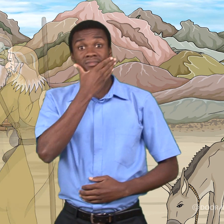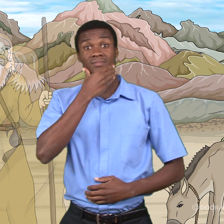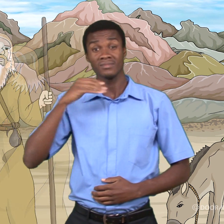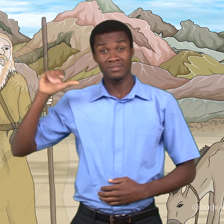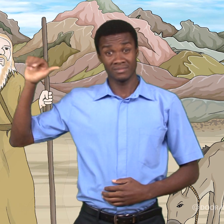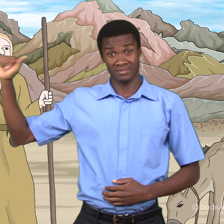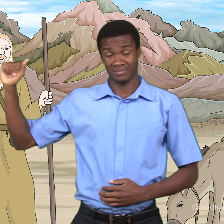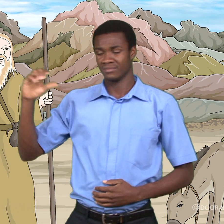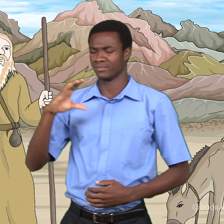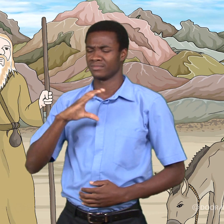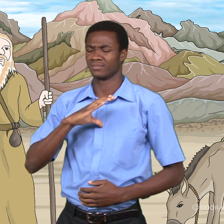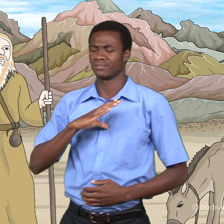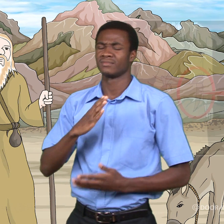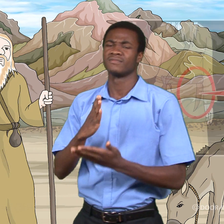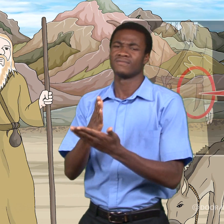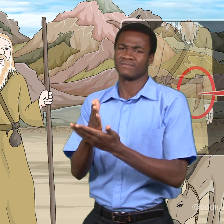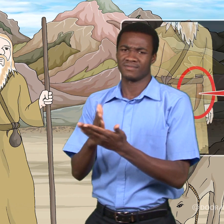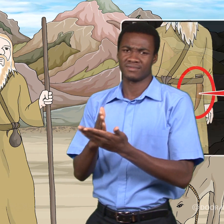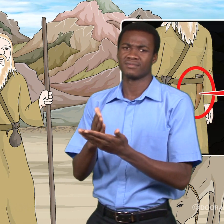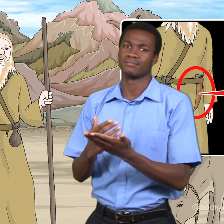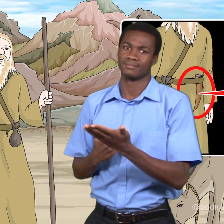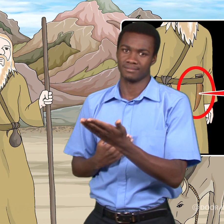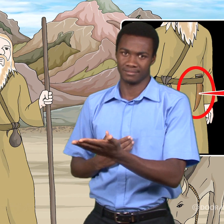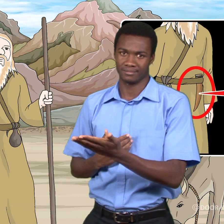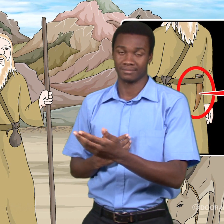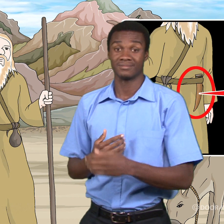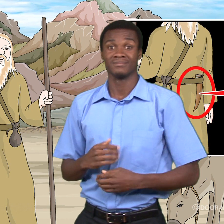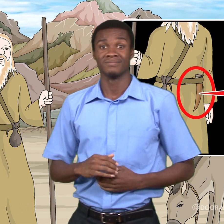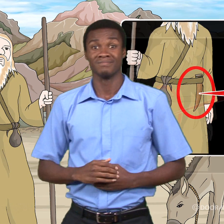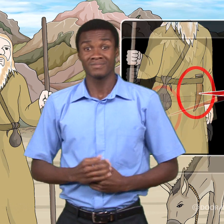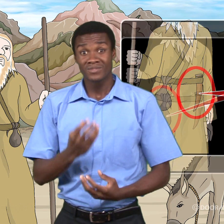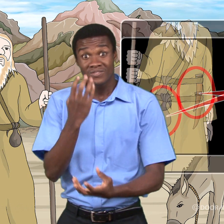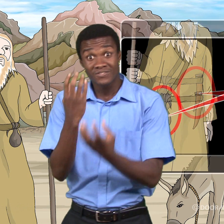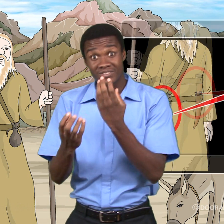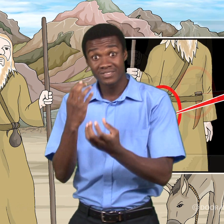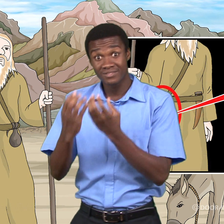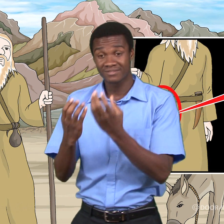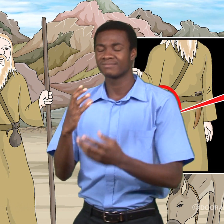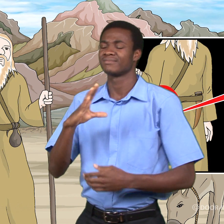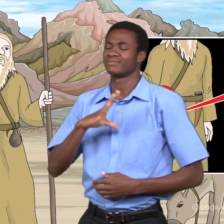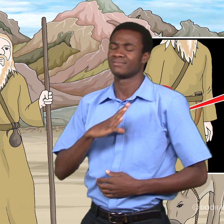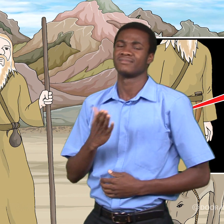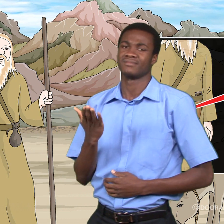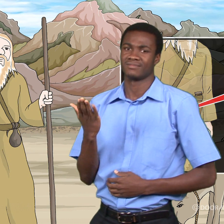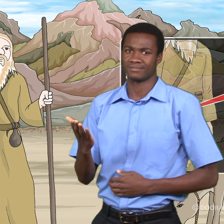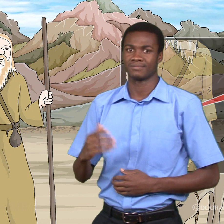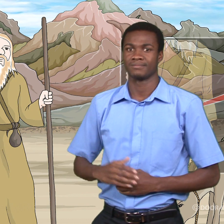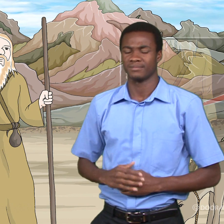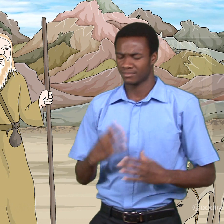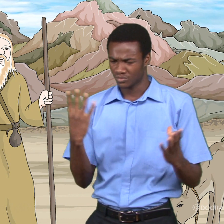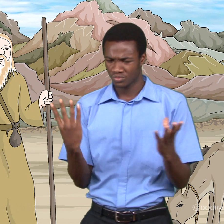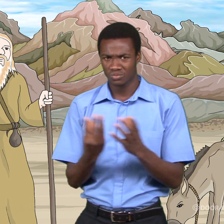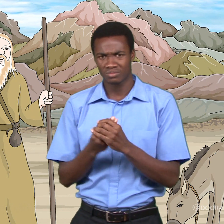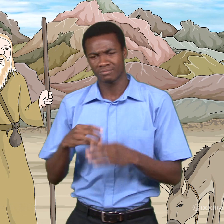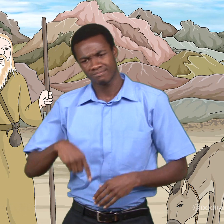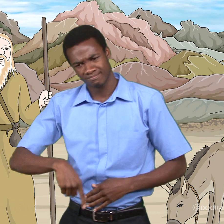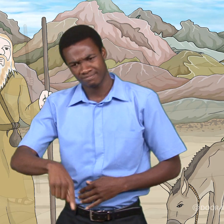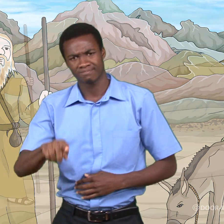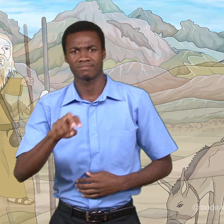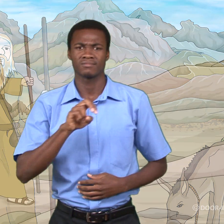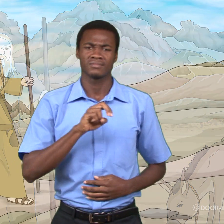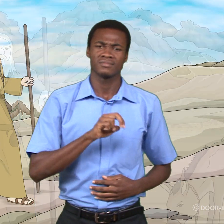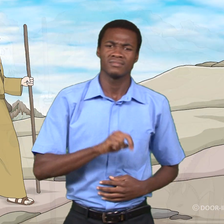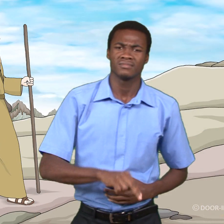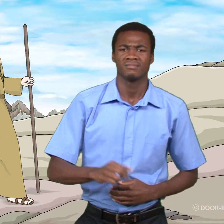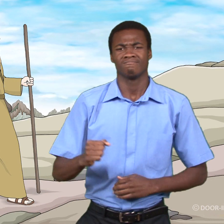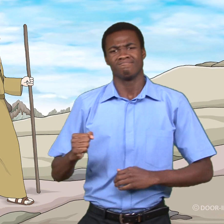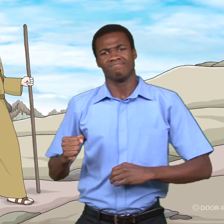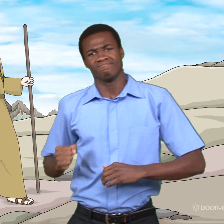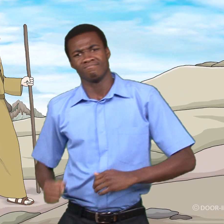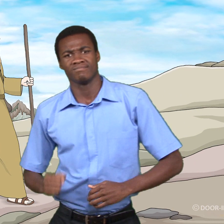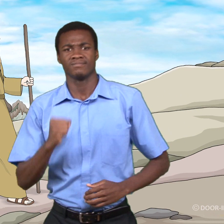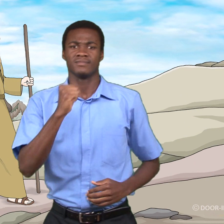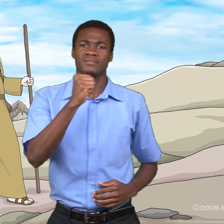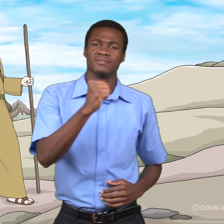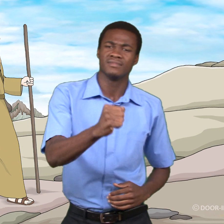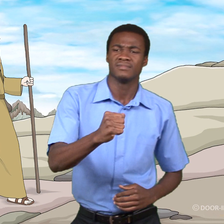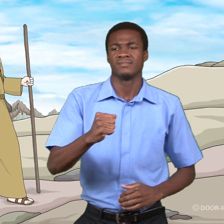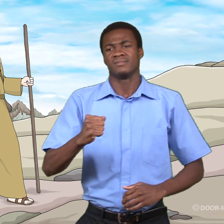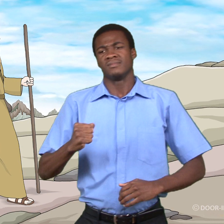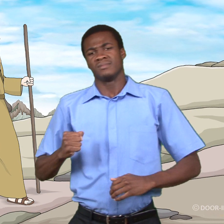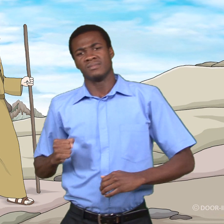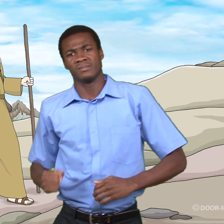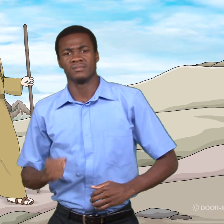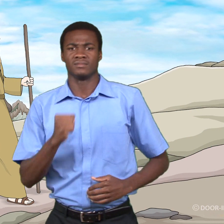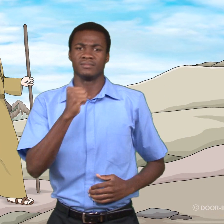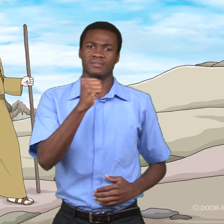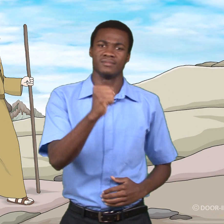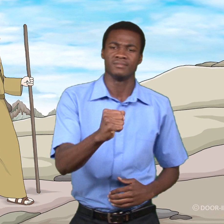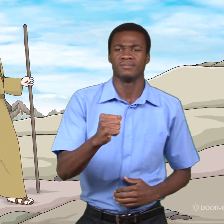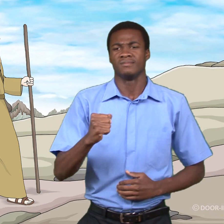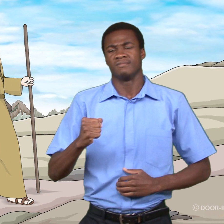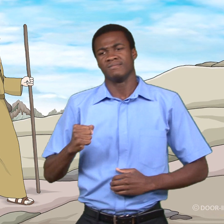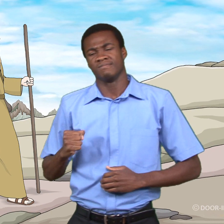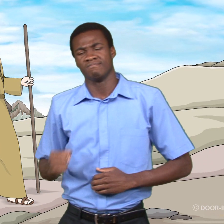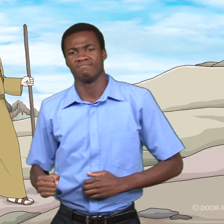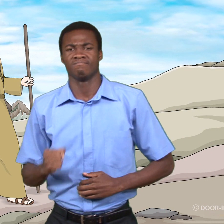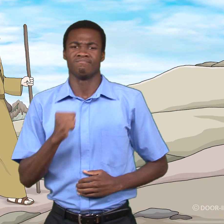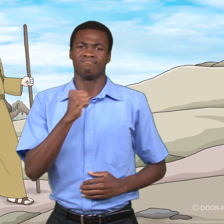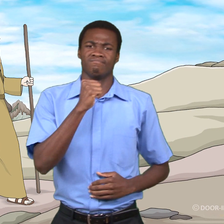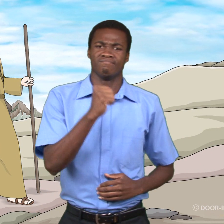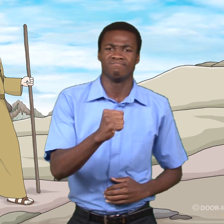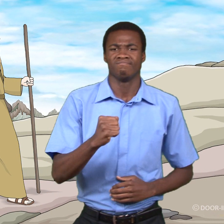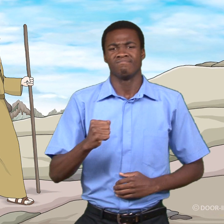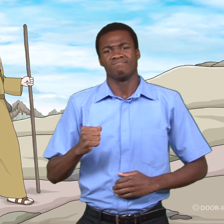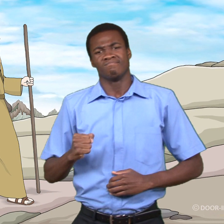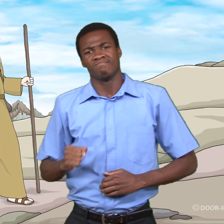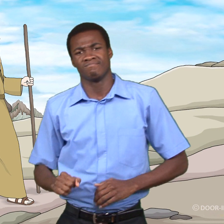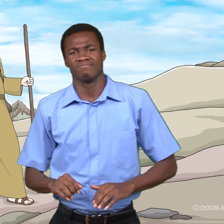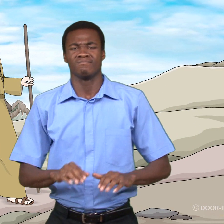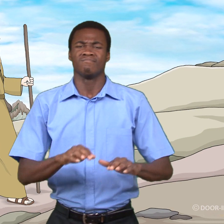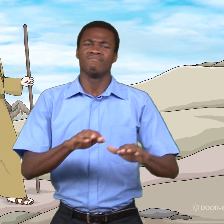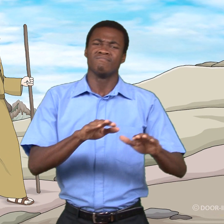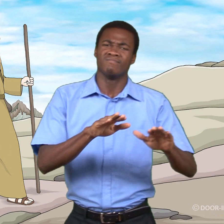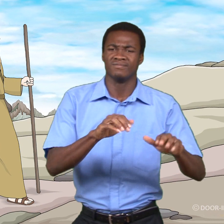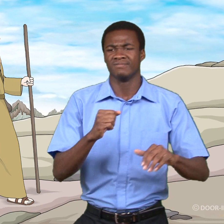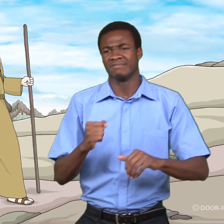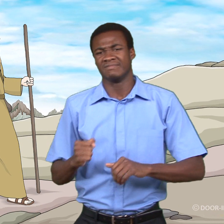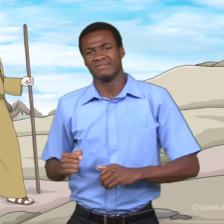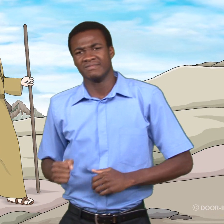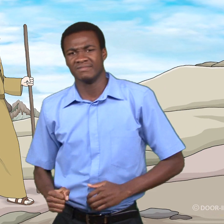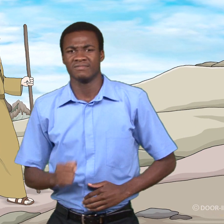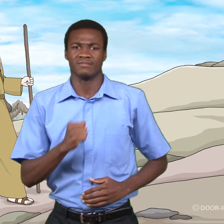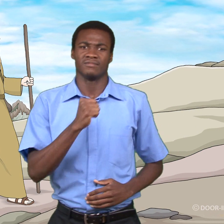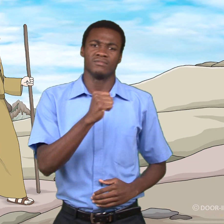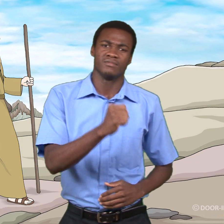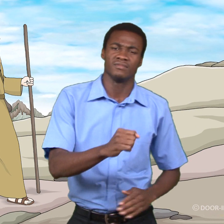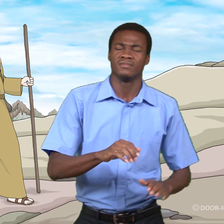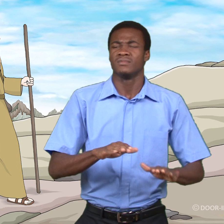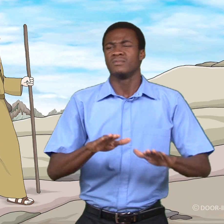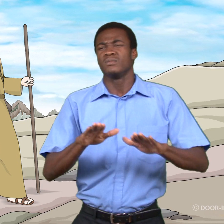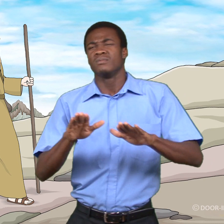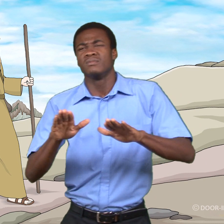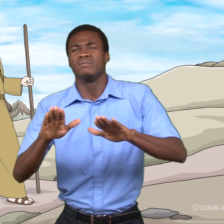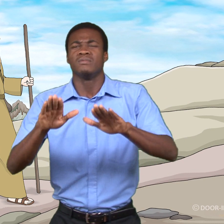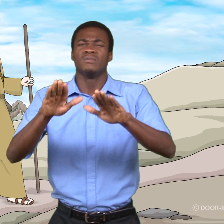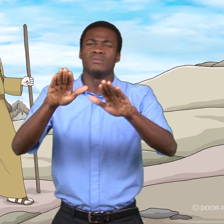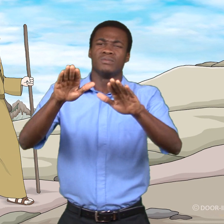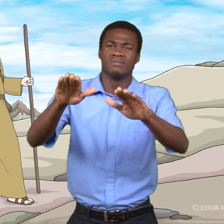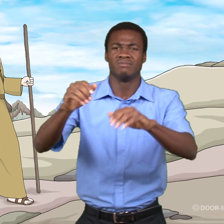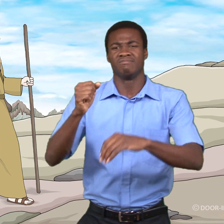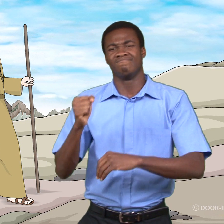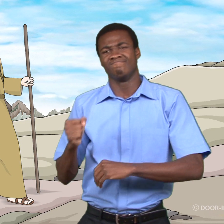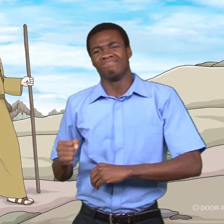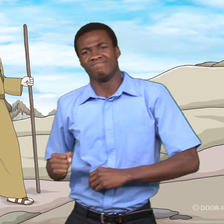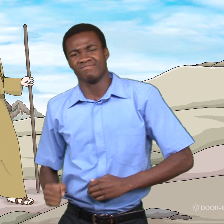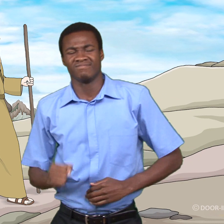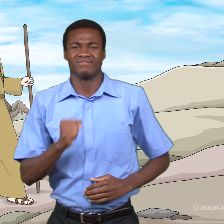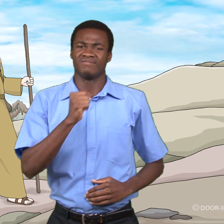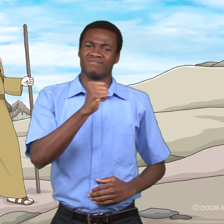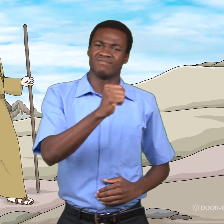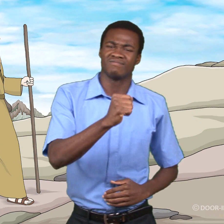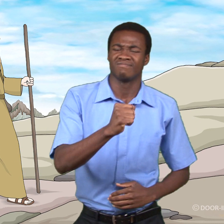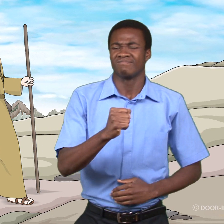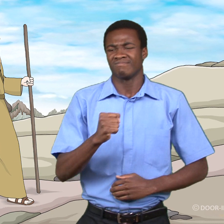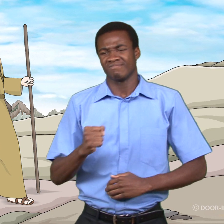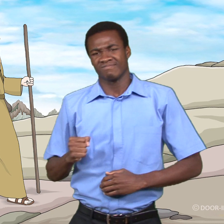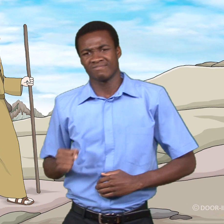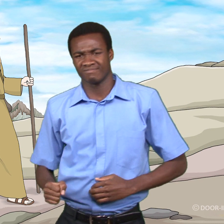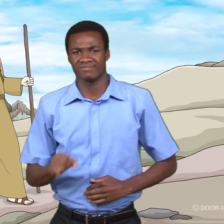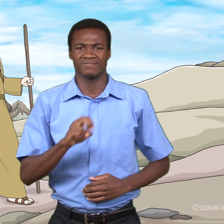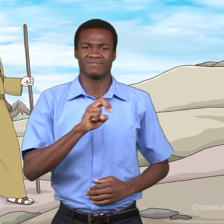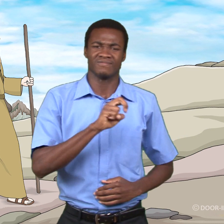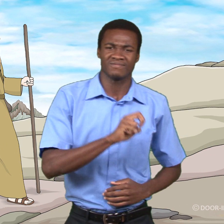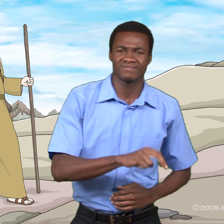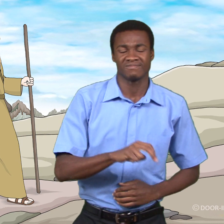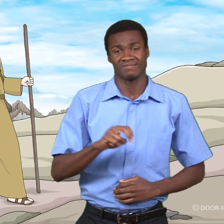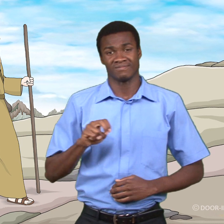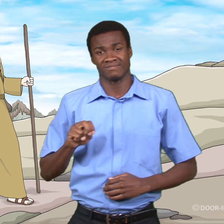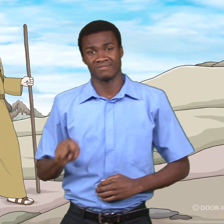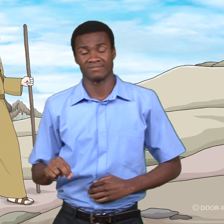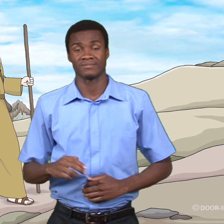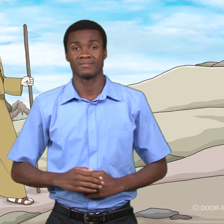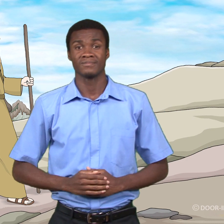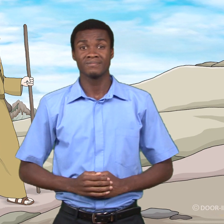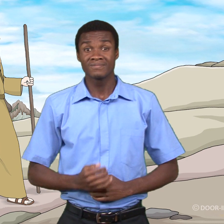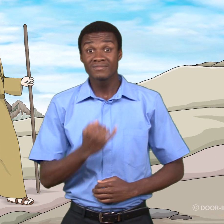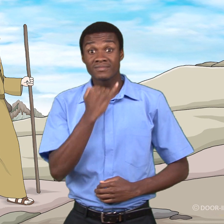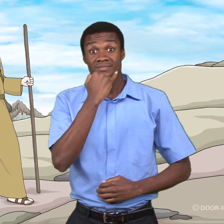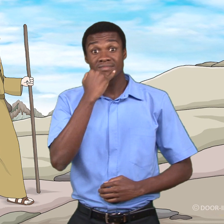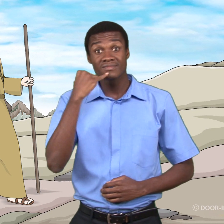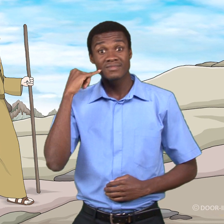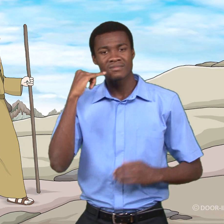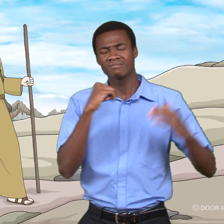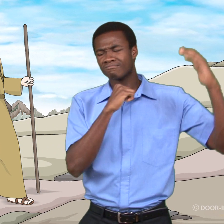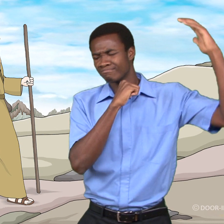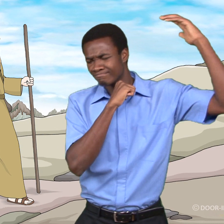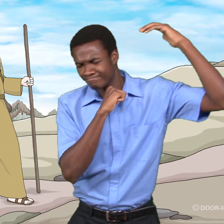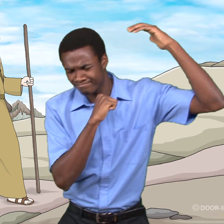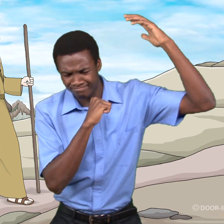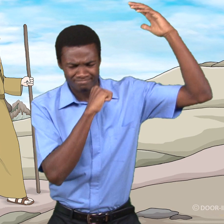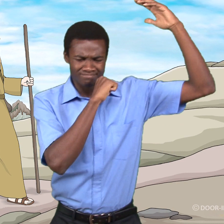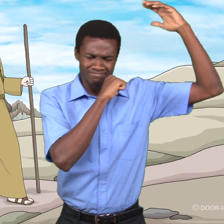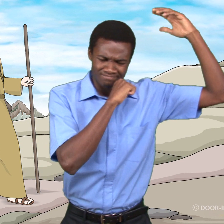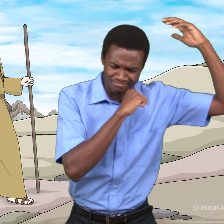He himself carried the fire and the sacrificial knife, and the two of them walked on together.